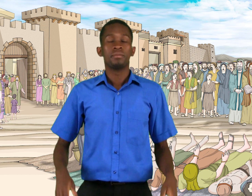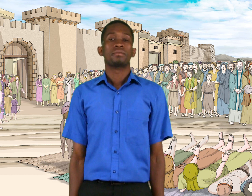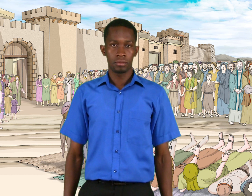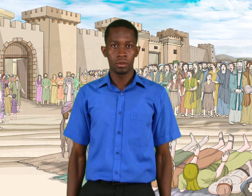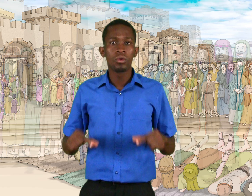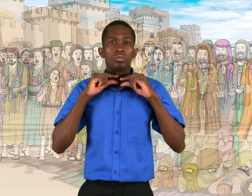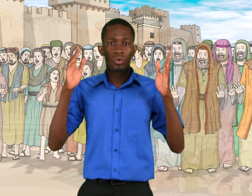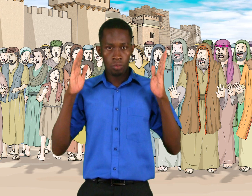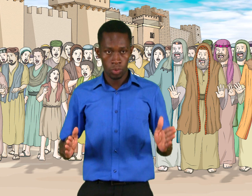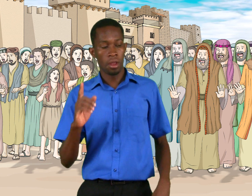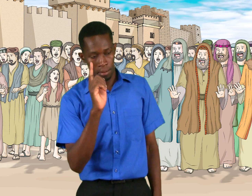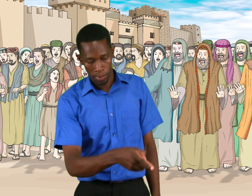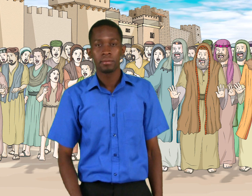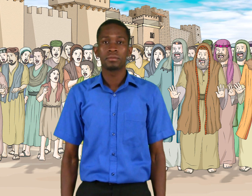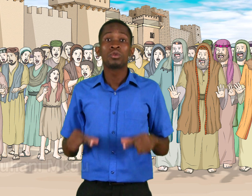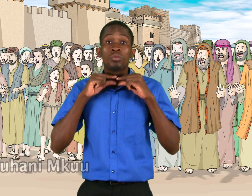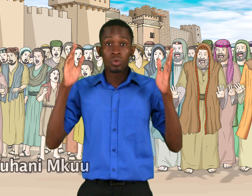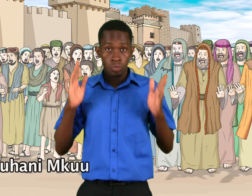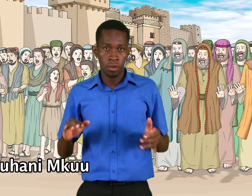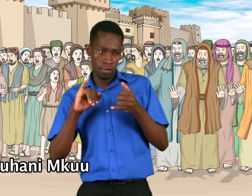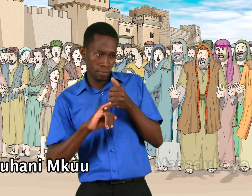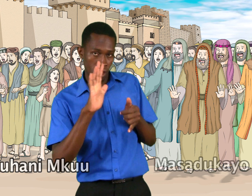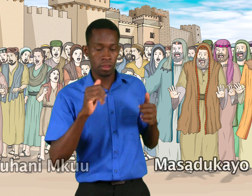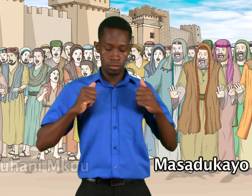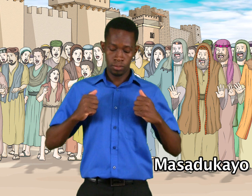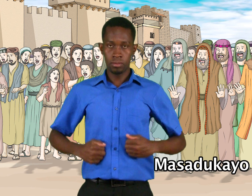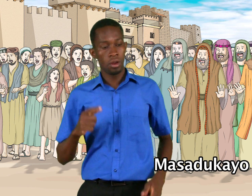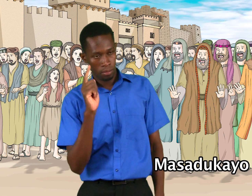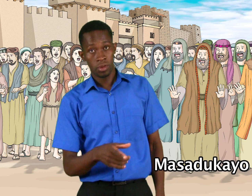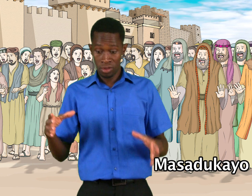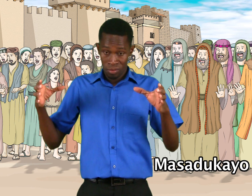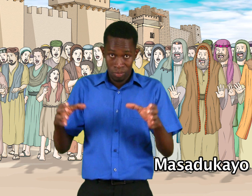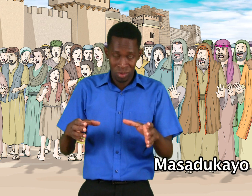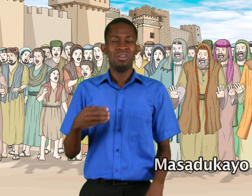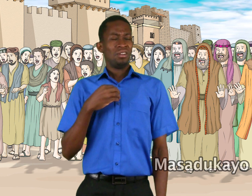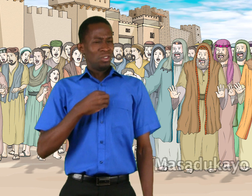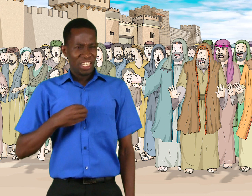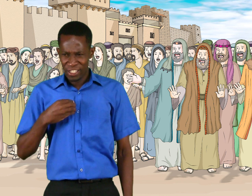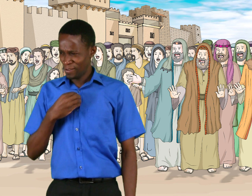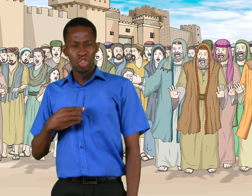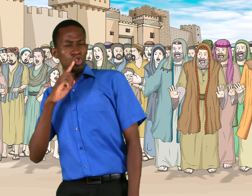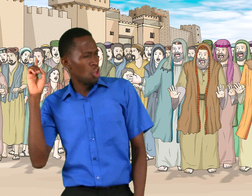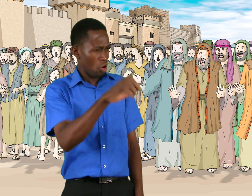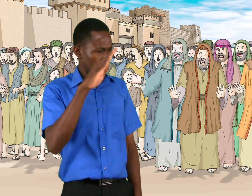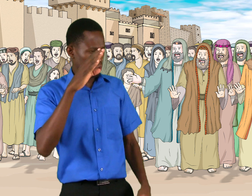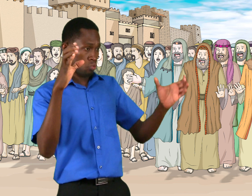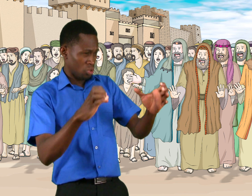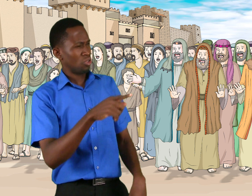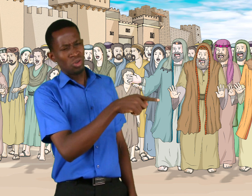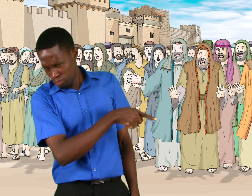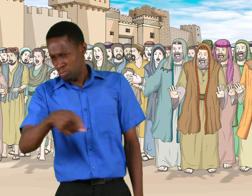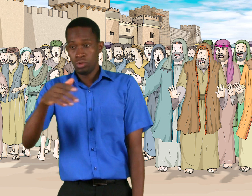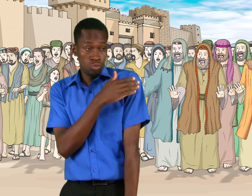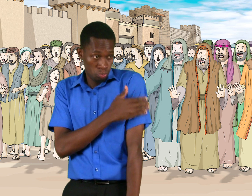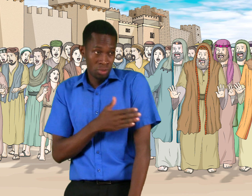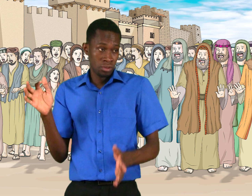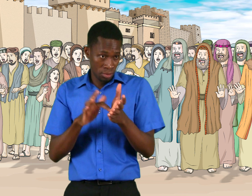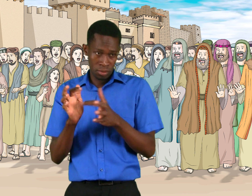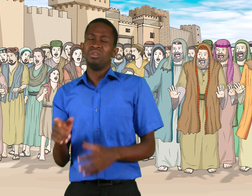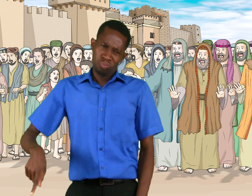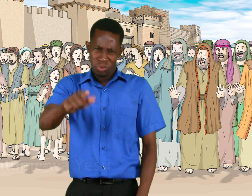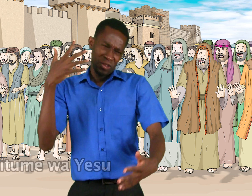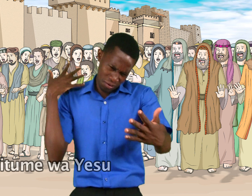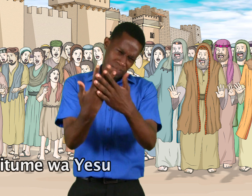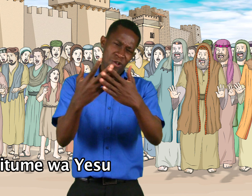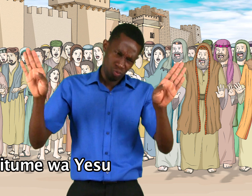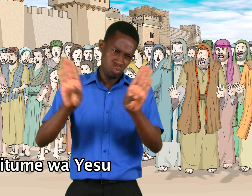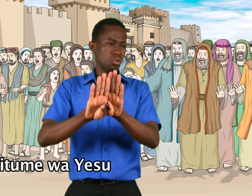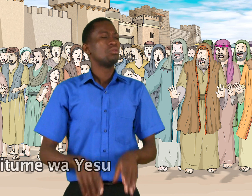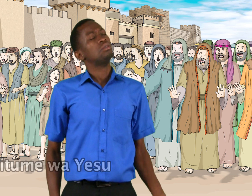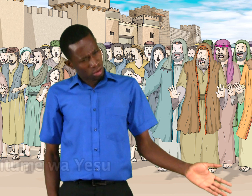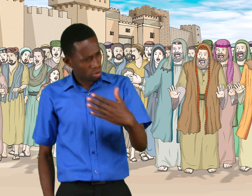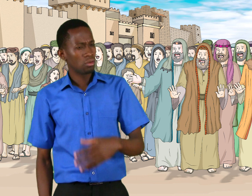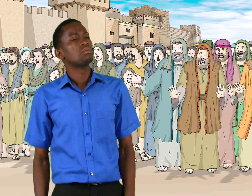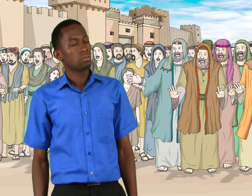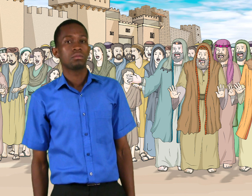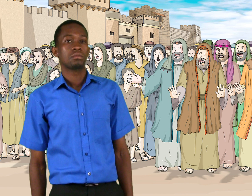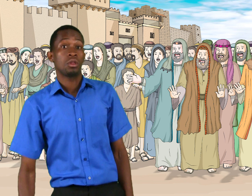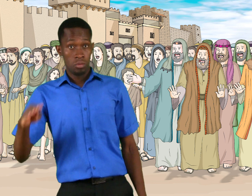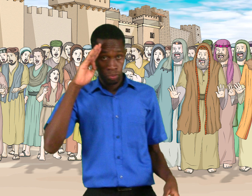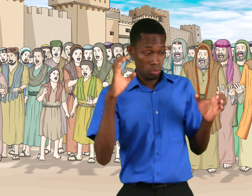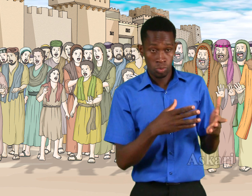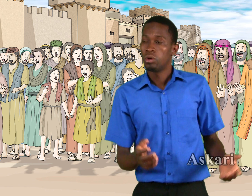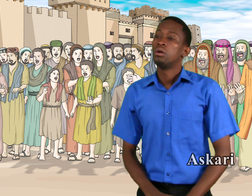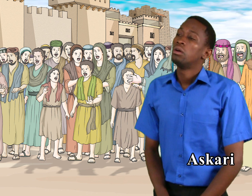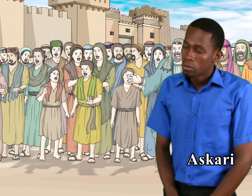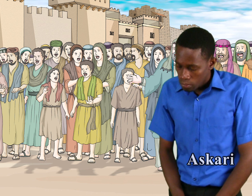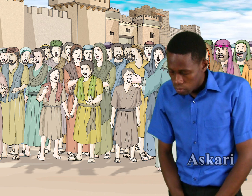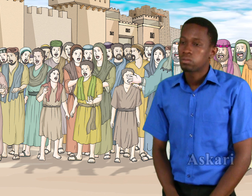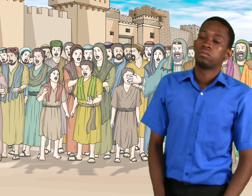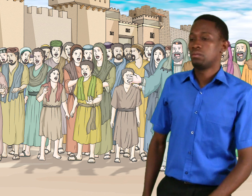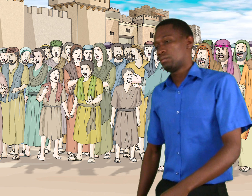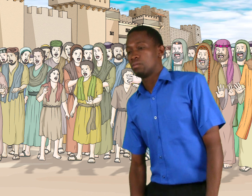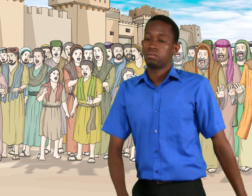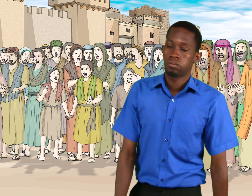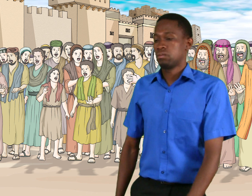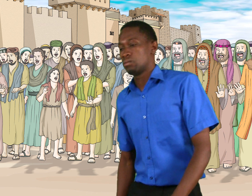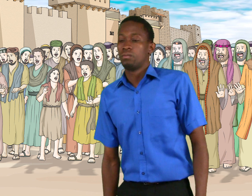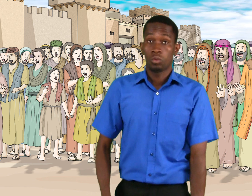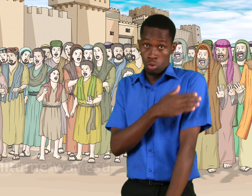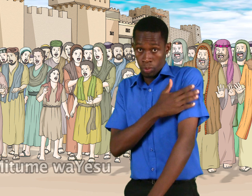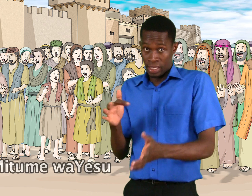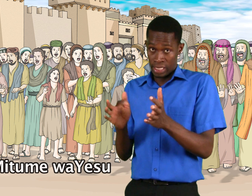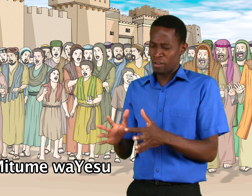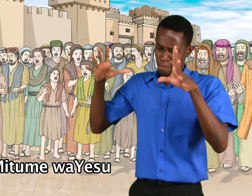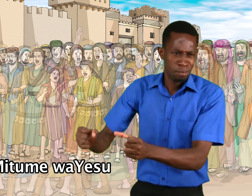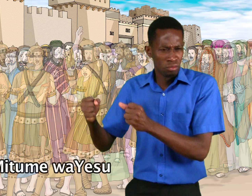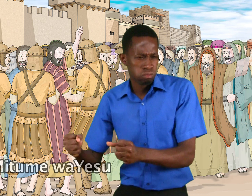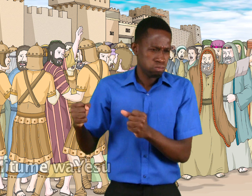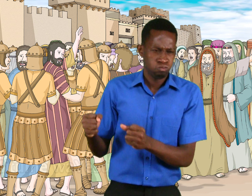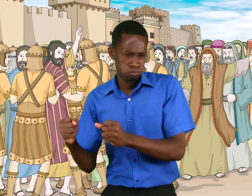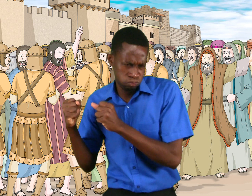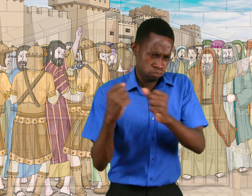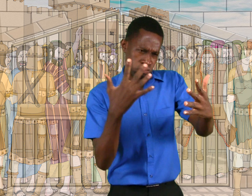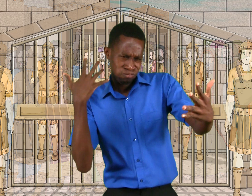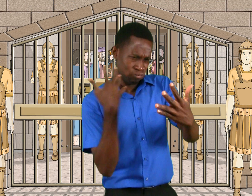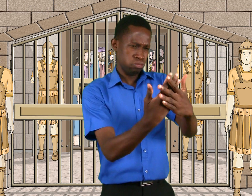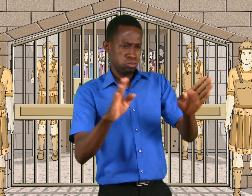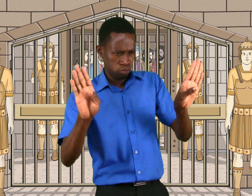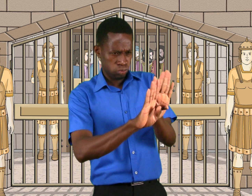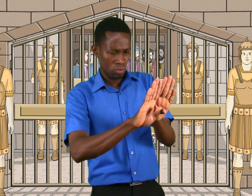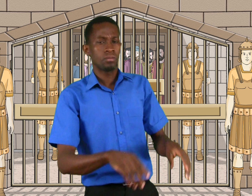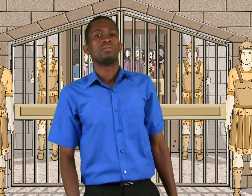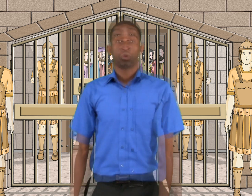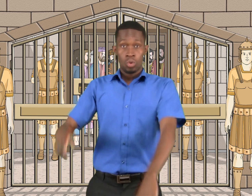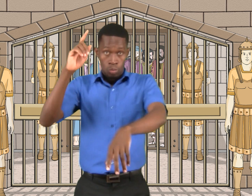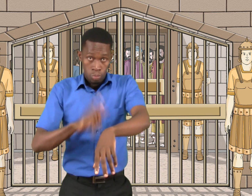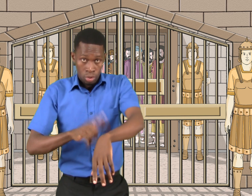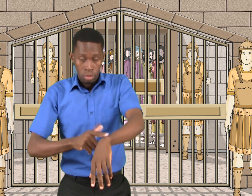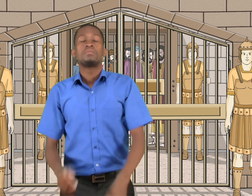Then the high priest and all his associates, who belonged to the party of the Sadducees, were filled with jealousy.